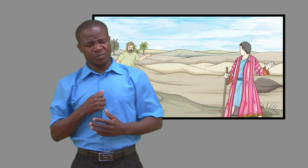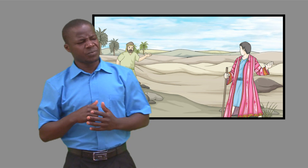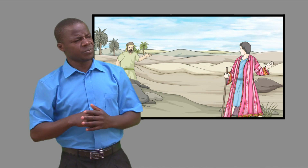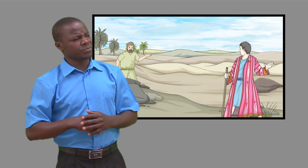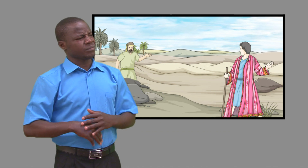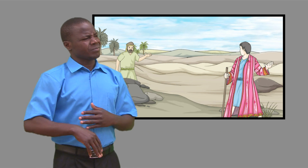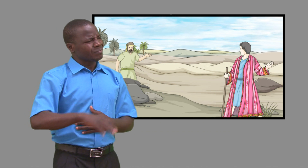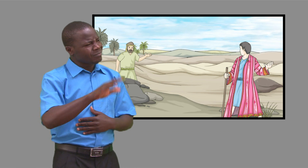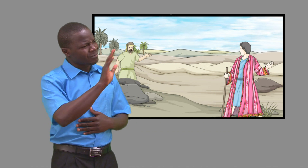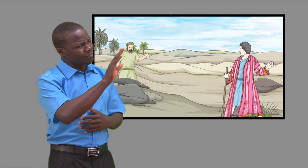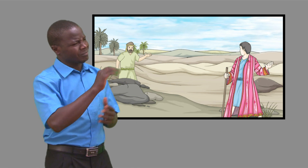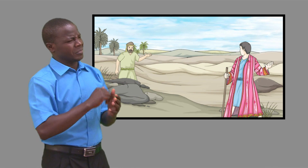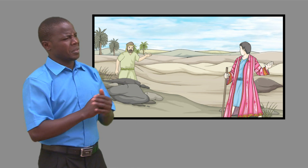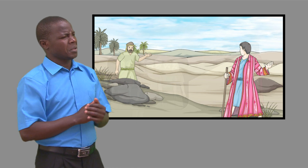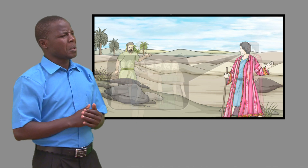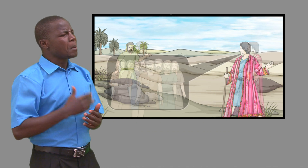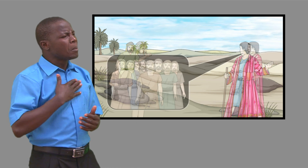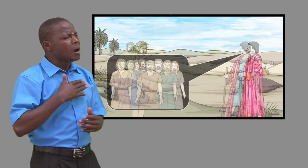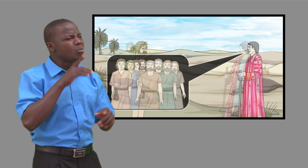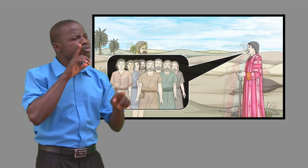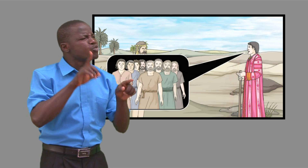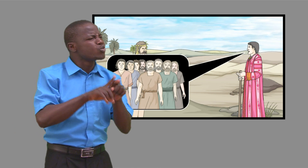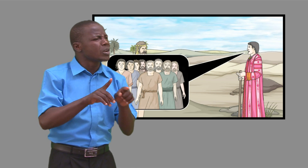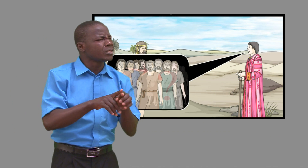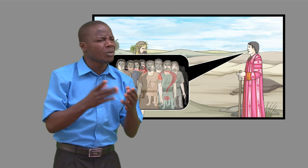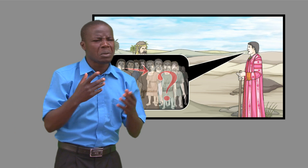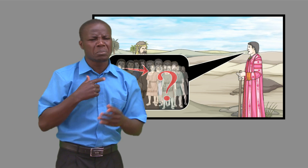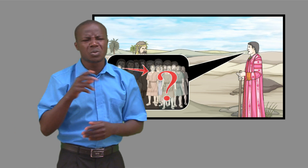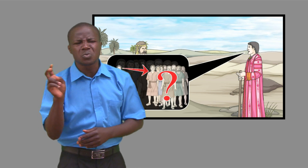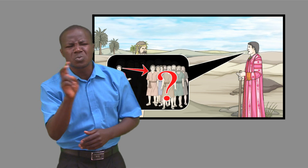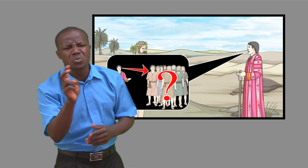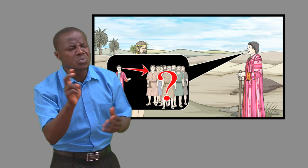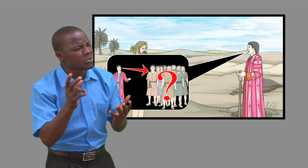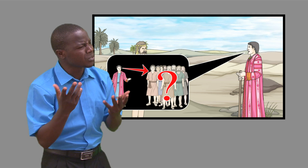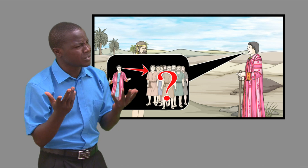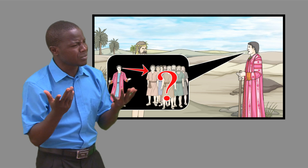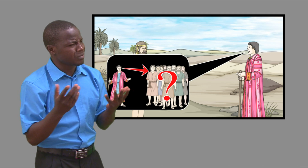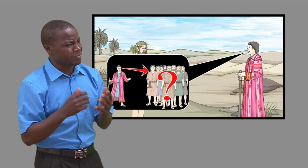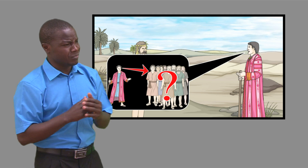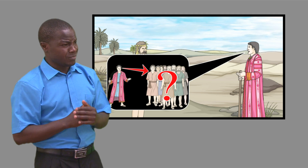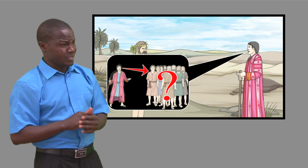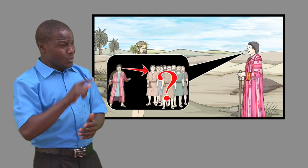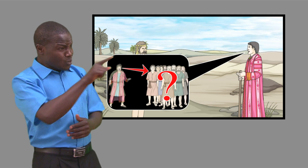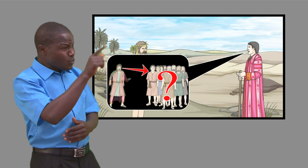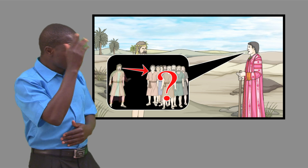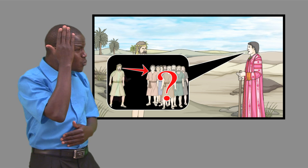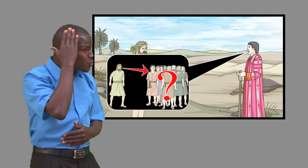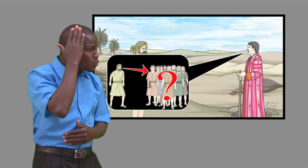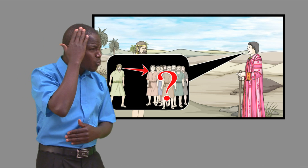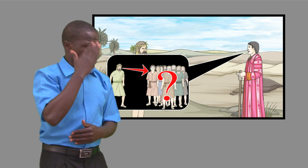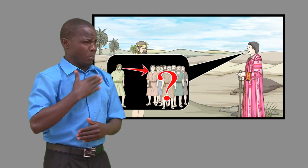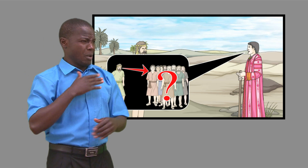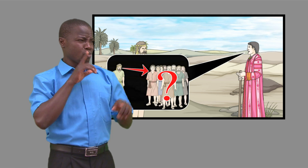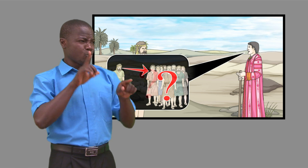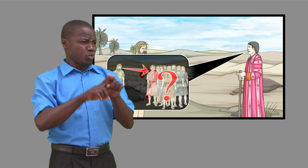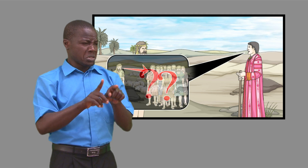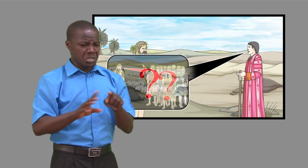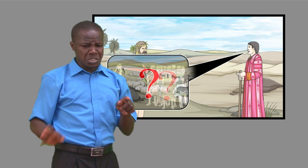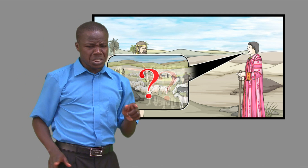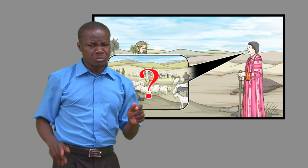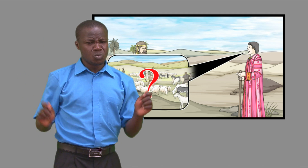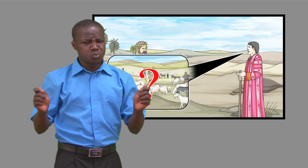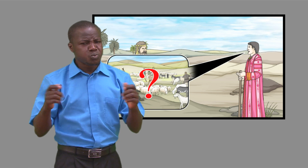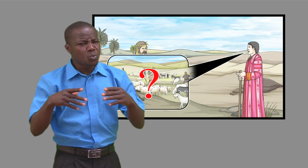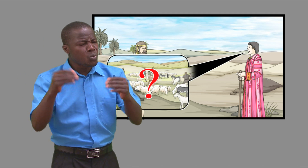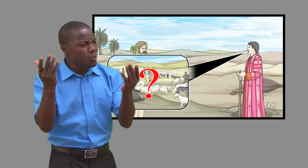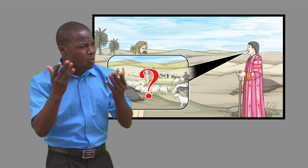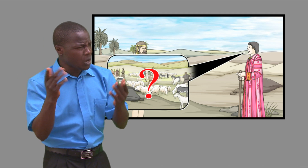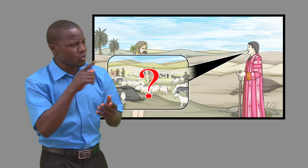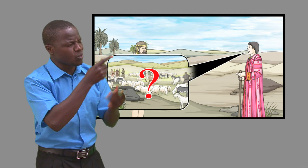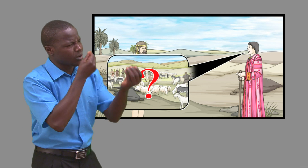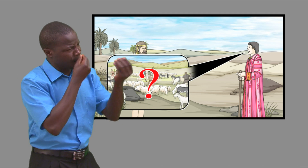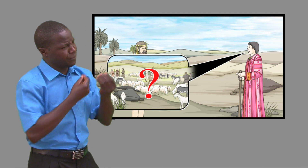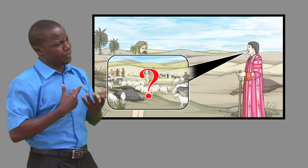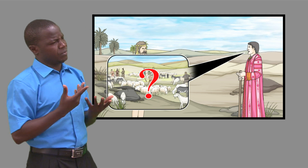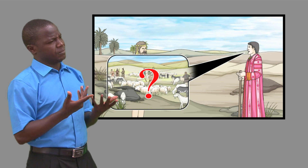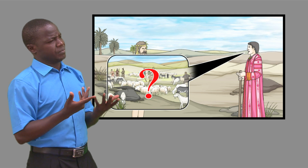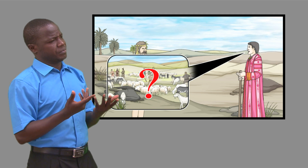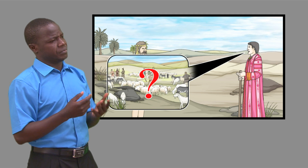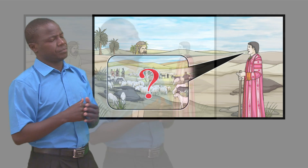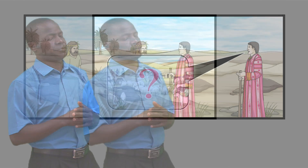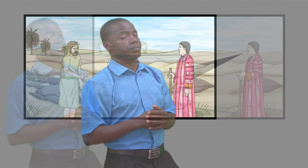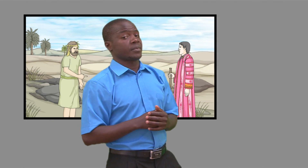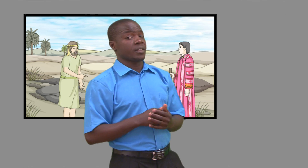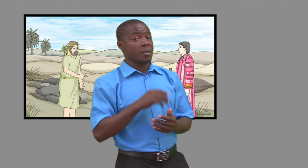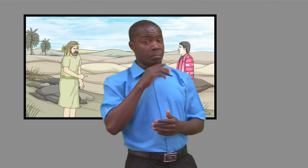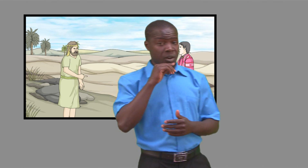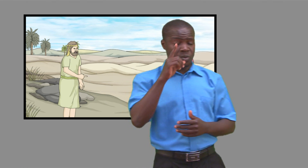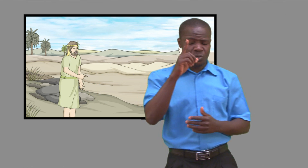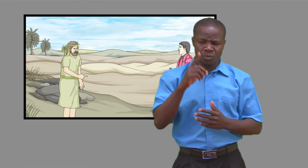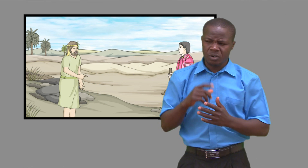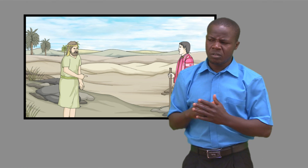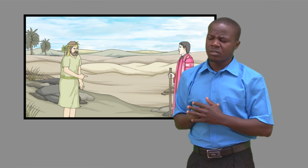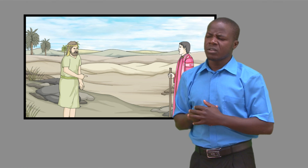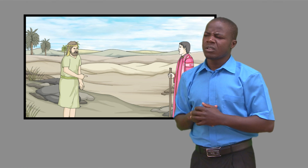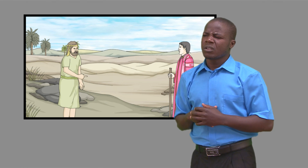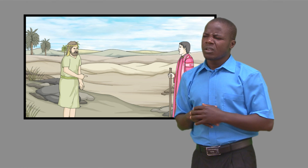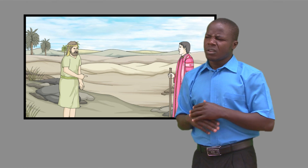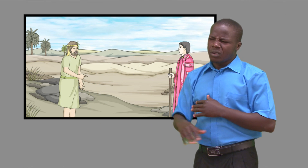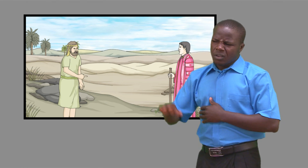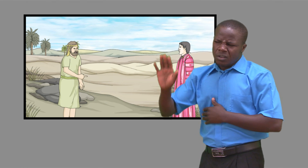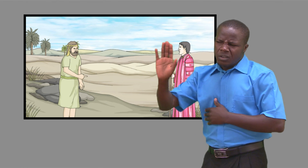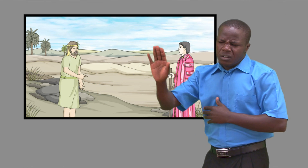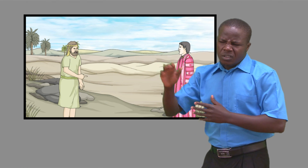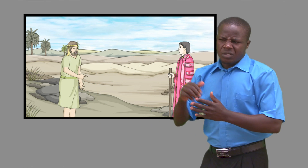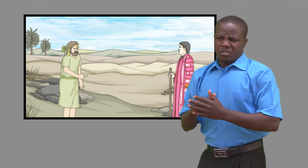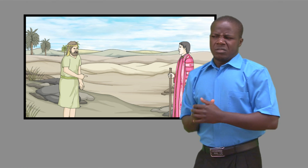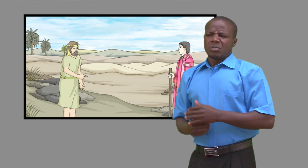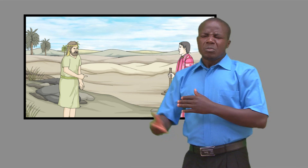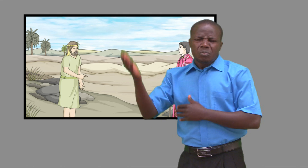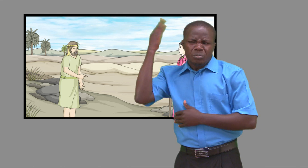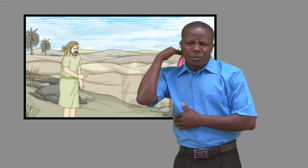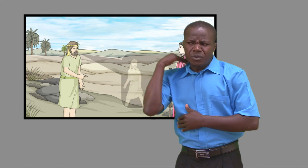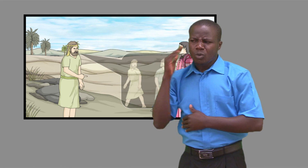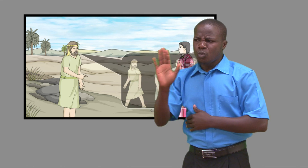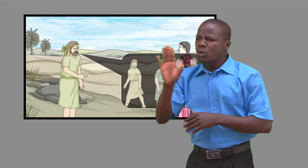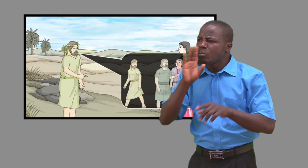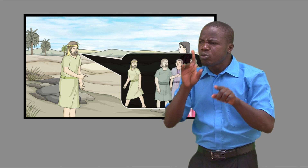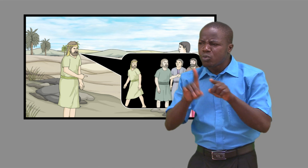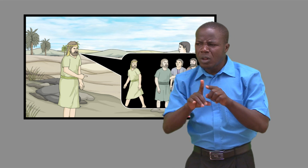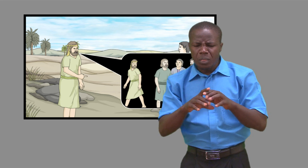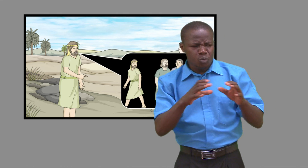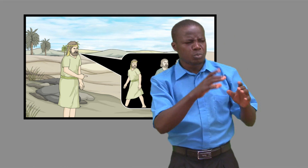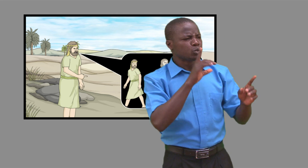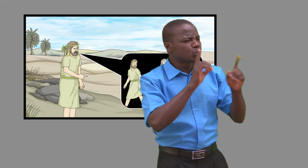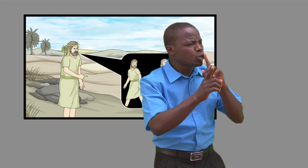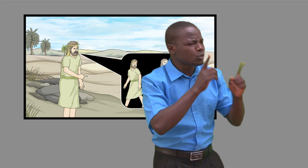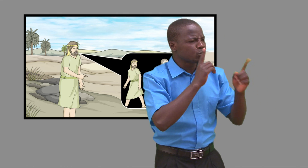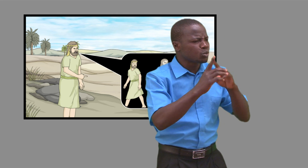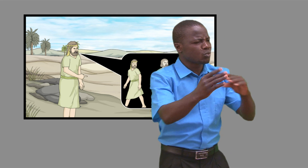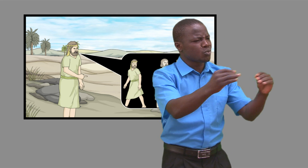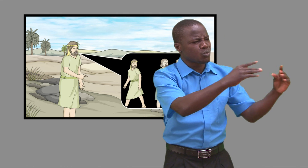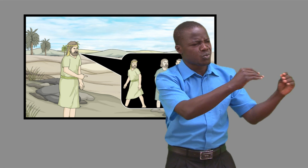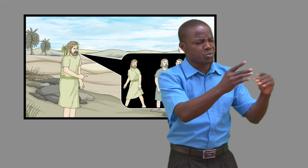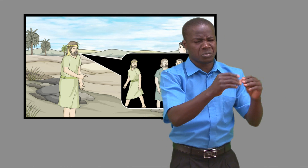“I am looking for my brothers,” Joseph replied. “Can you please tell me where they are pasturing their flocks?” “They have moved on from here,” the man answered.